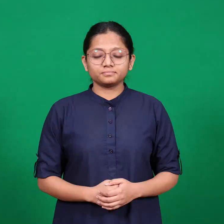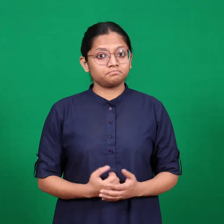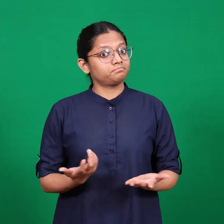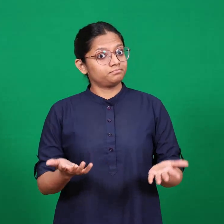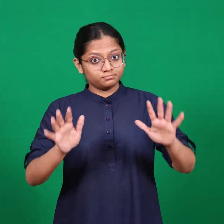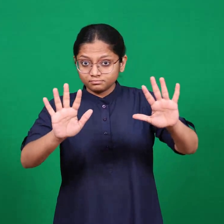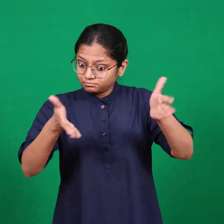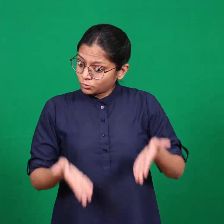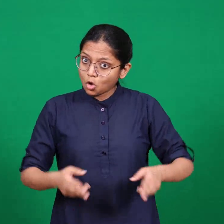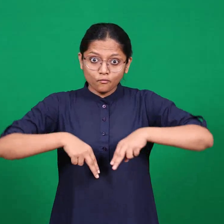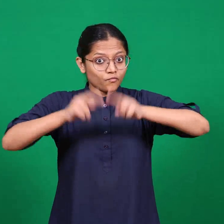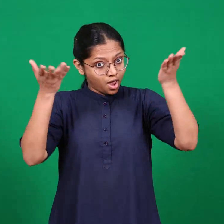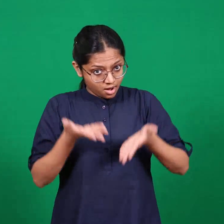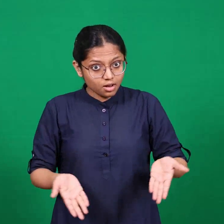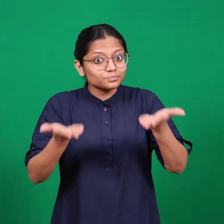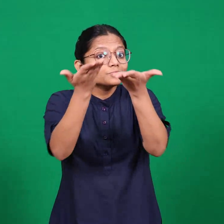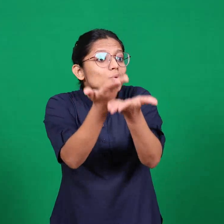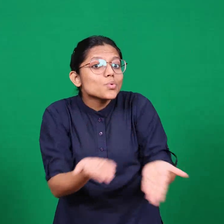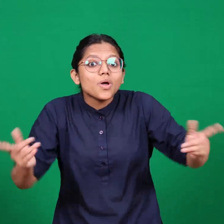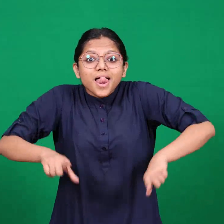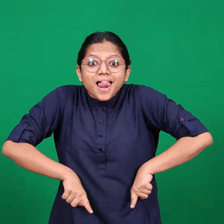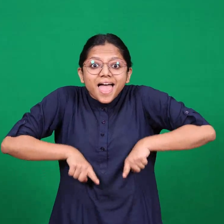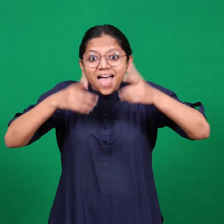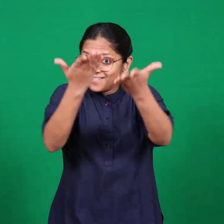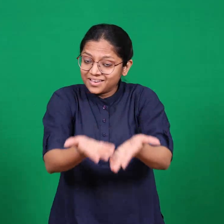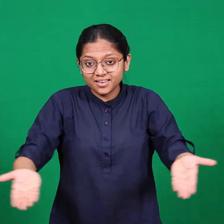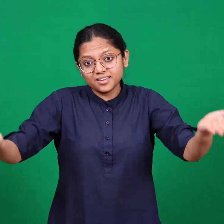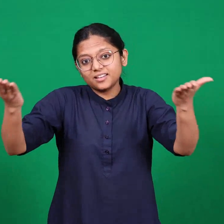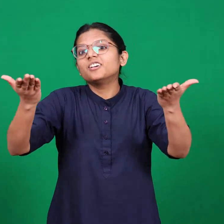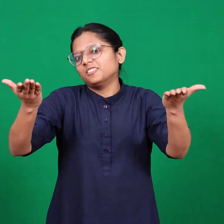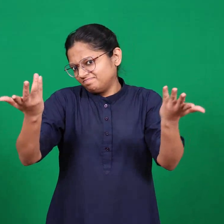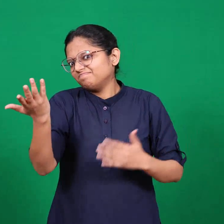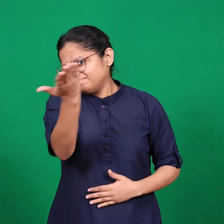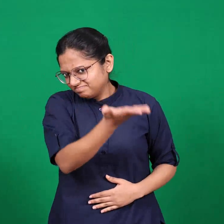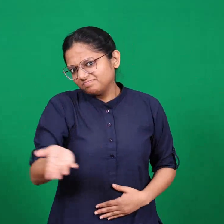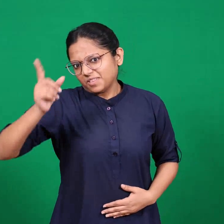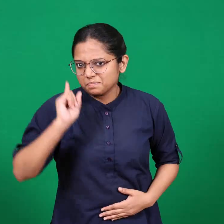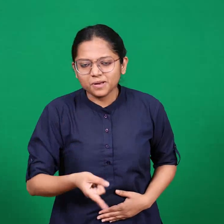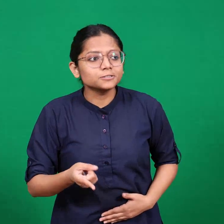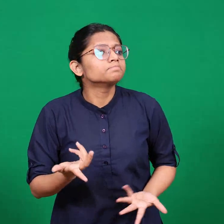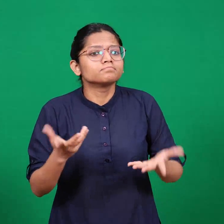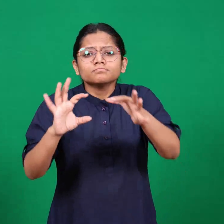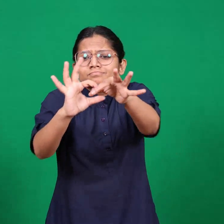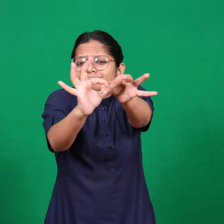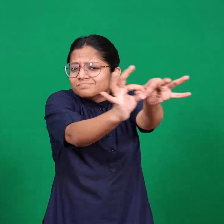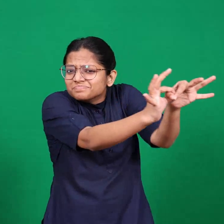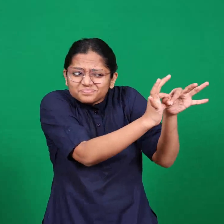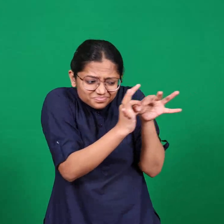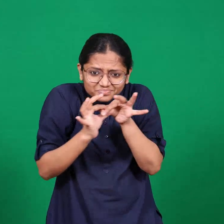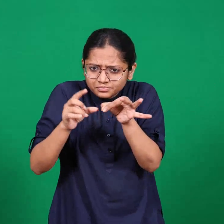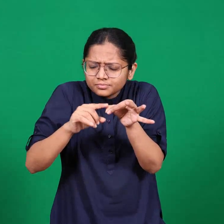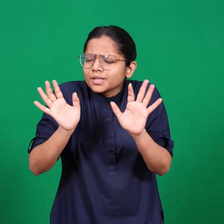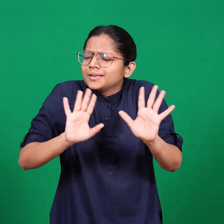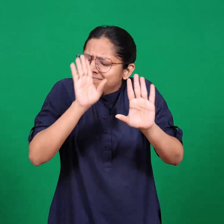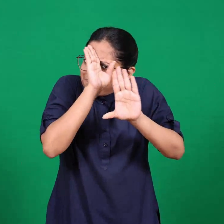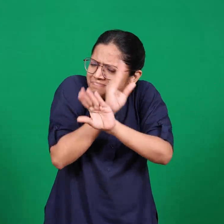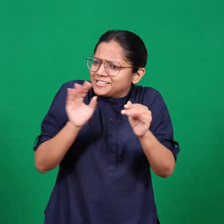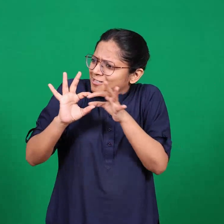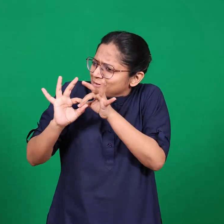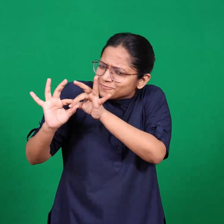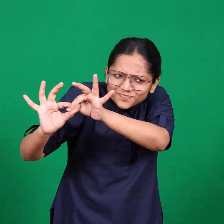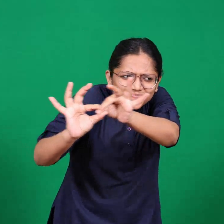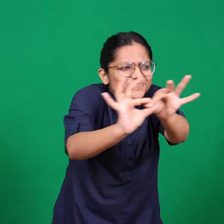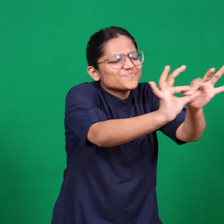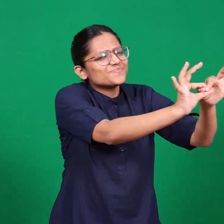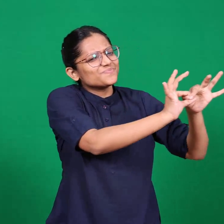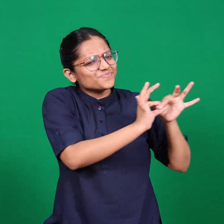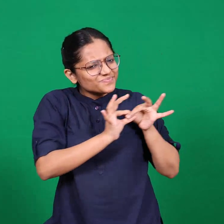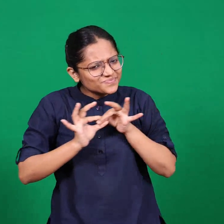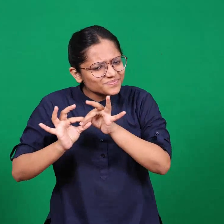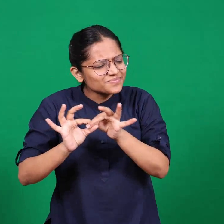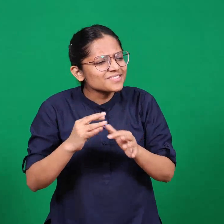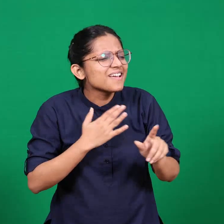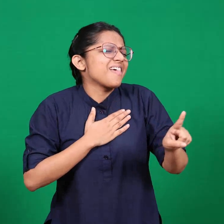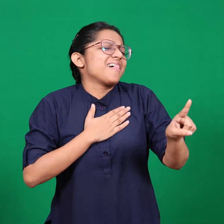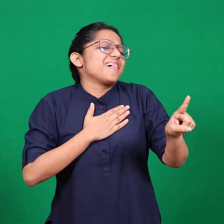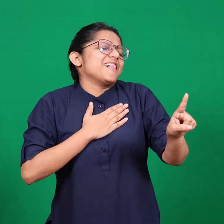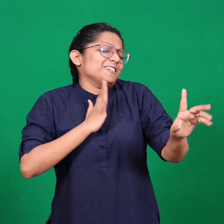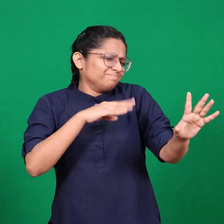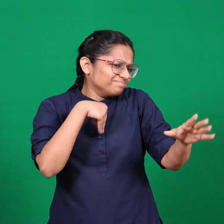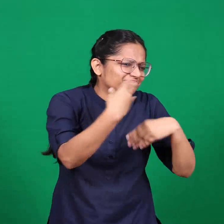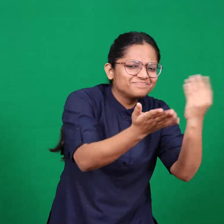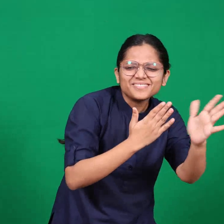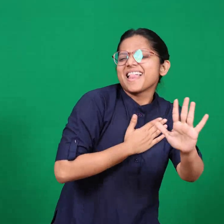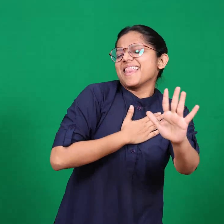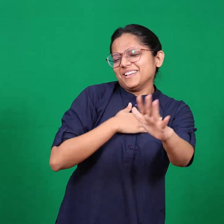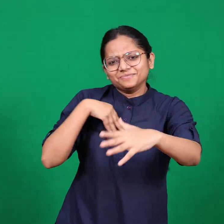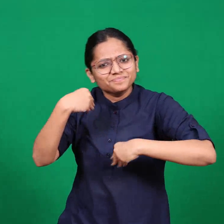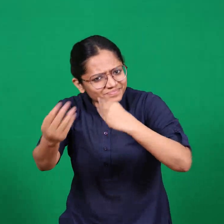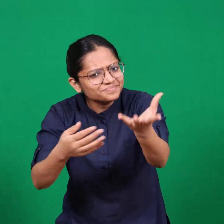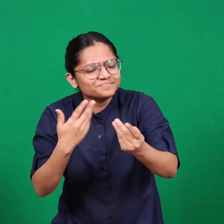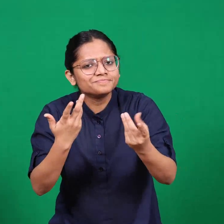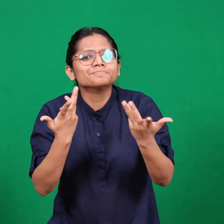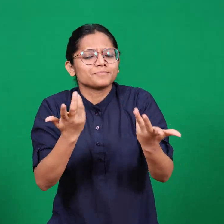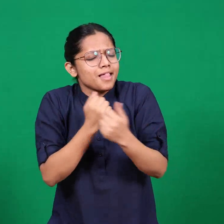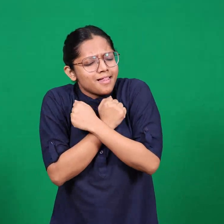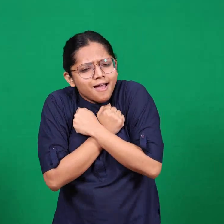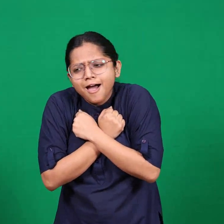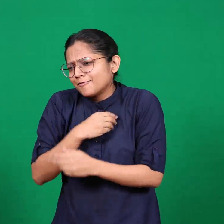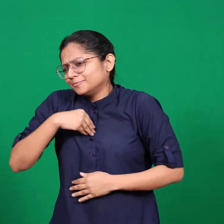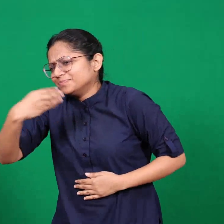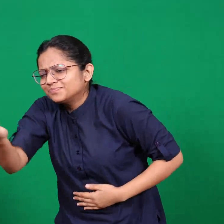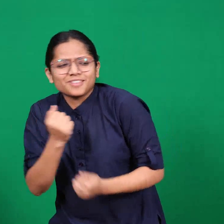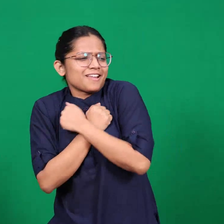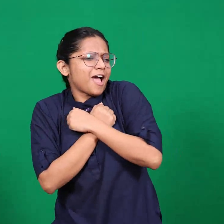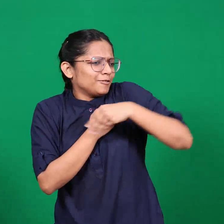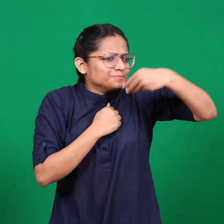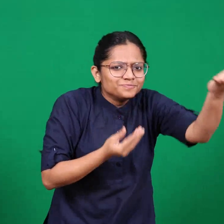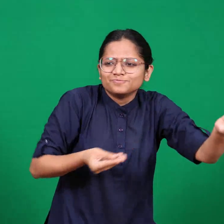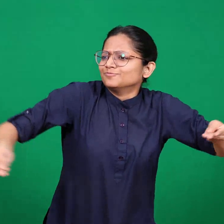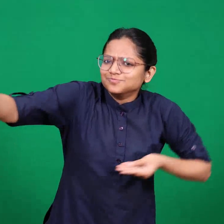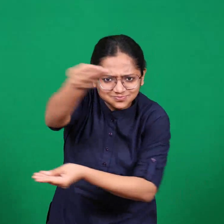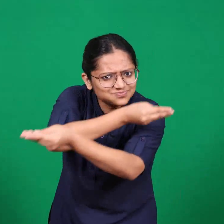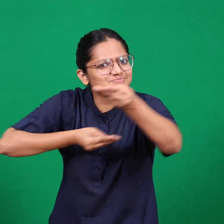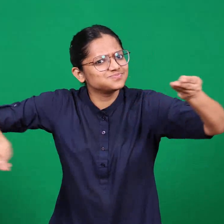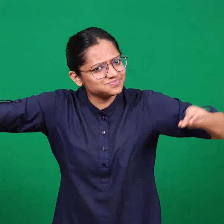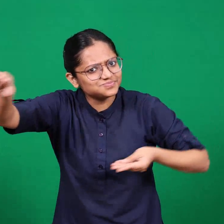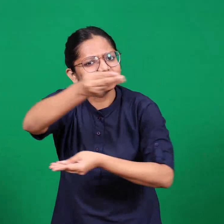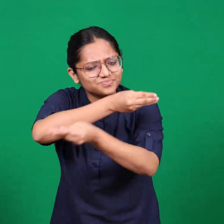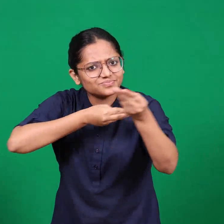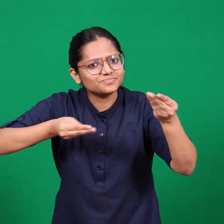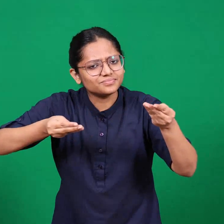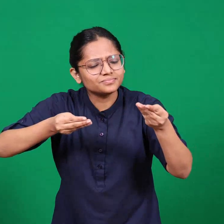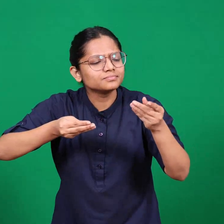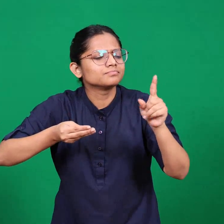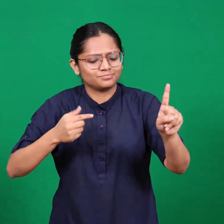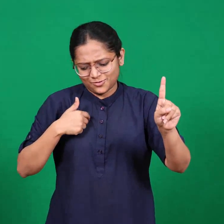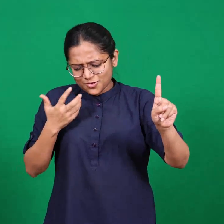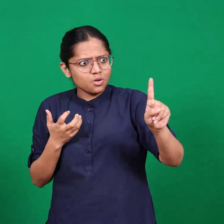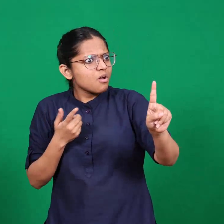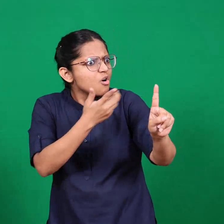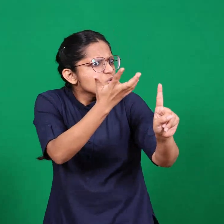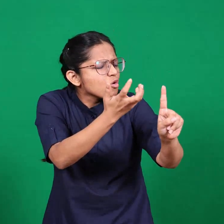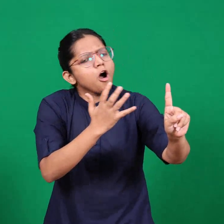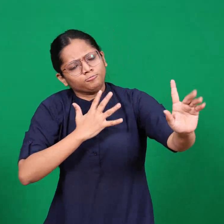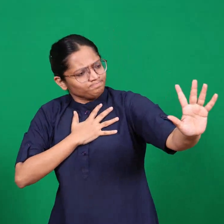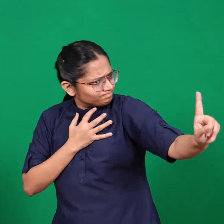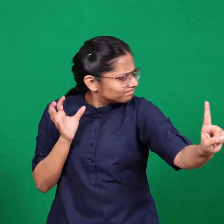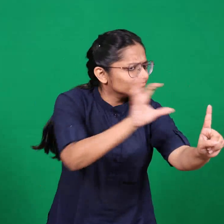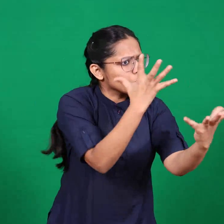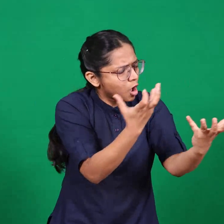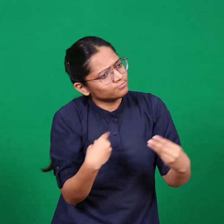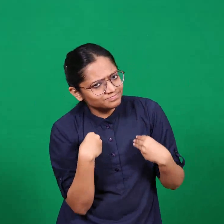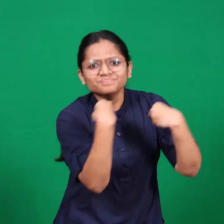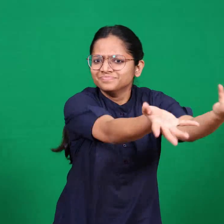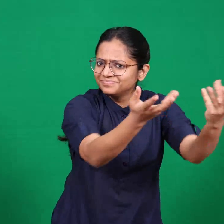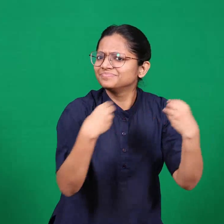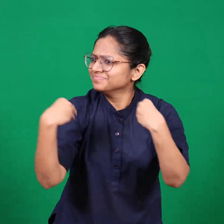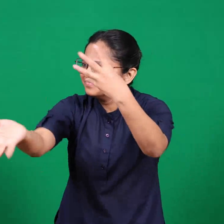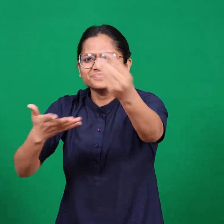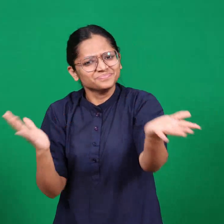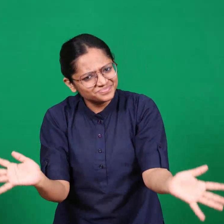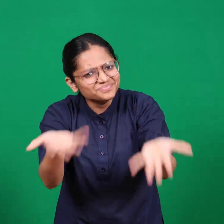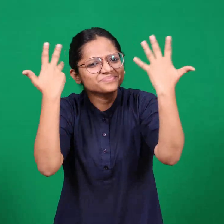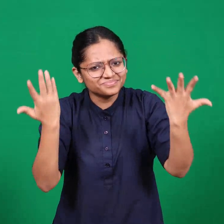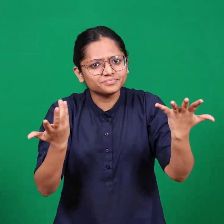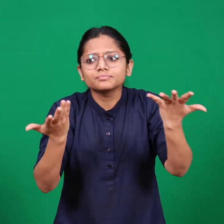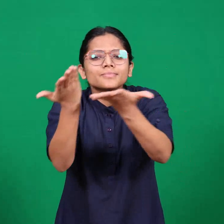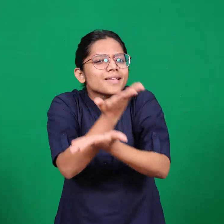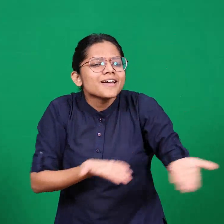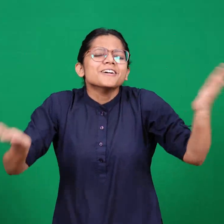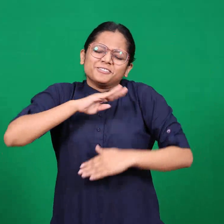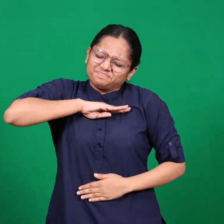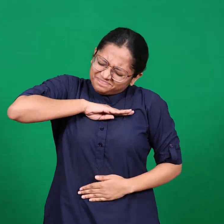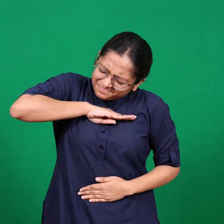Finally, all of you, be like-minded and sympathetic, love as brothers, be tenderhearted and humble.